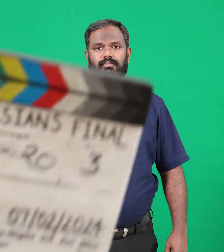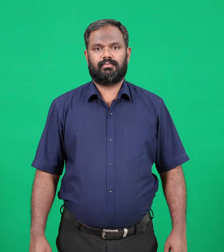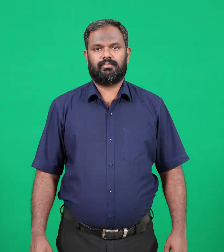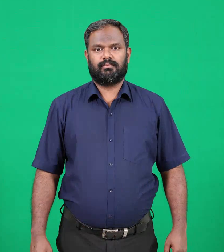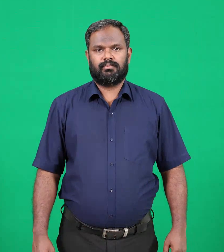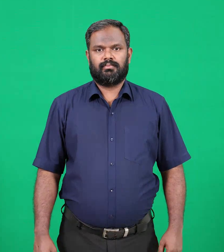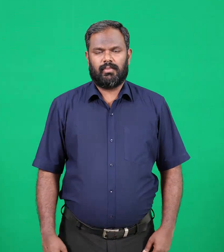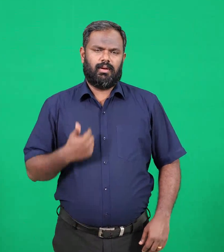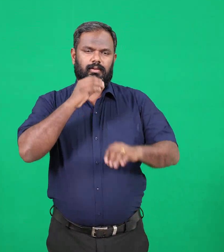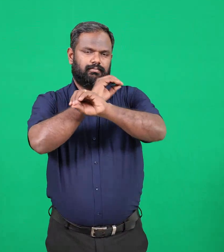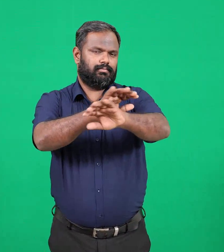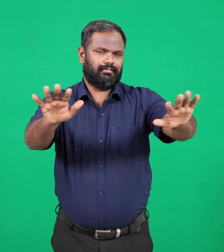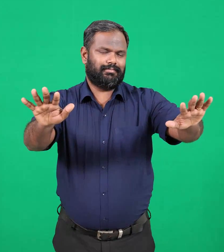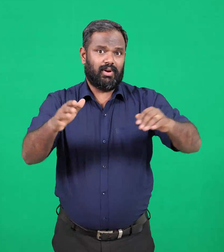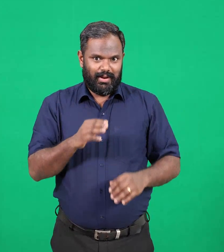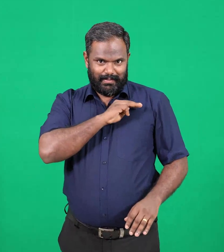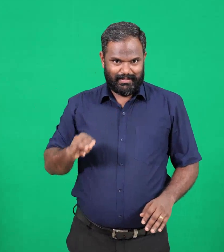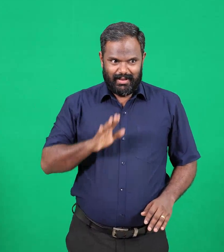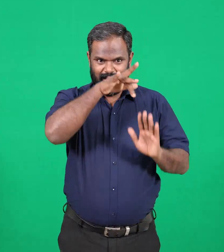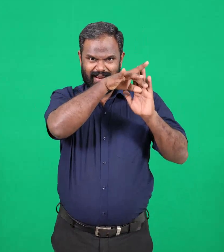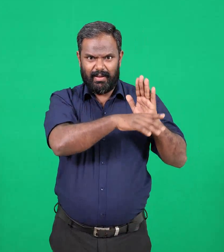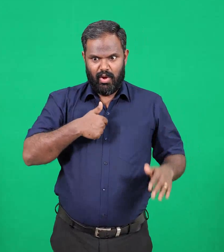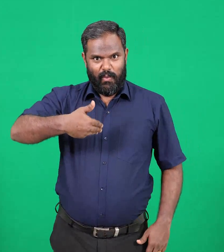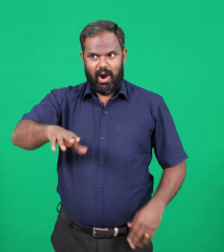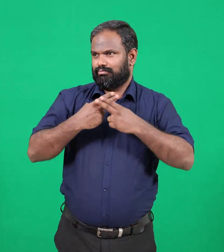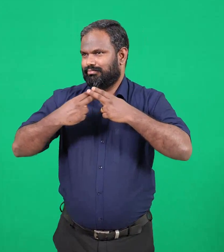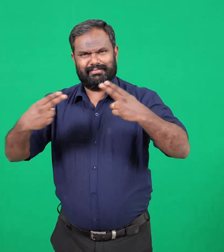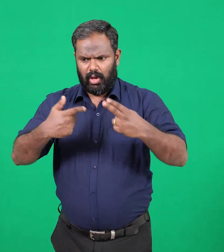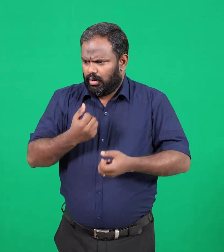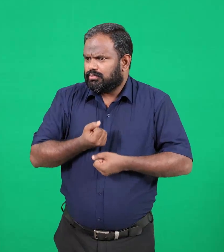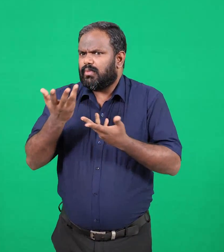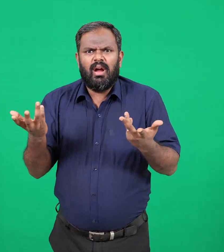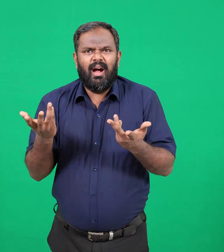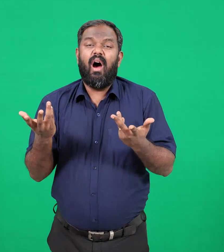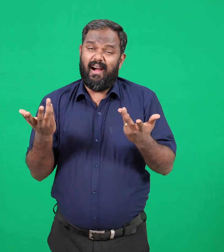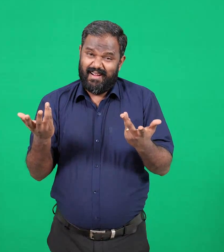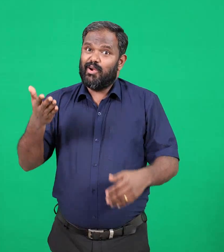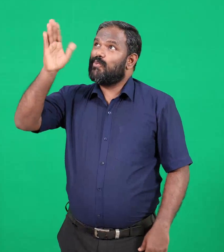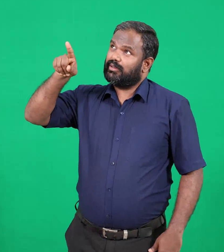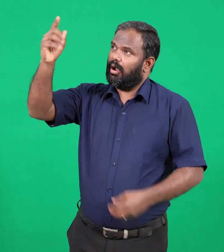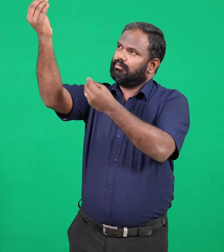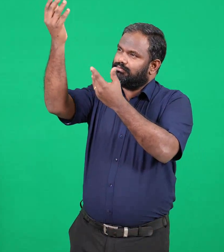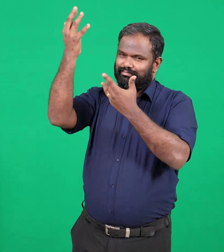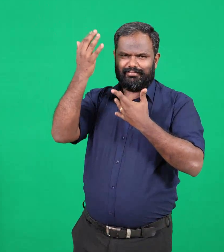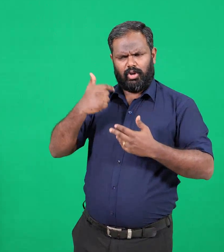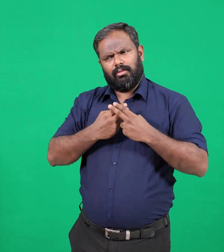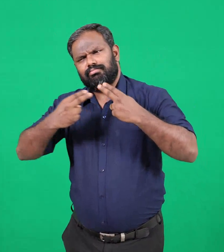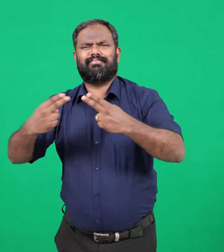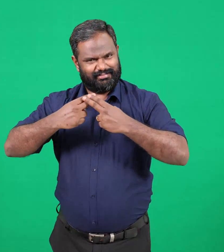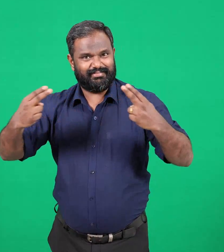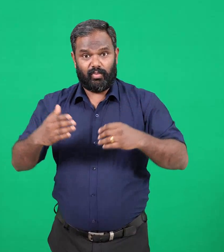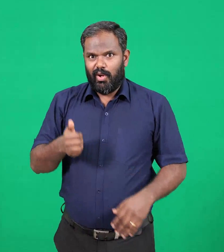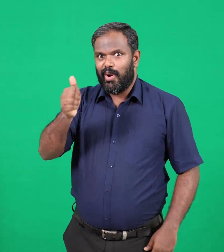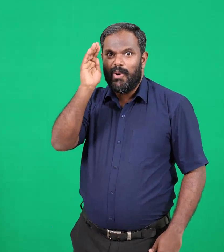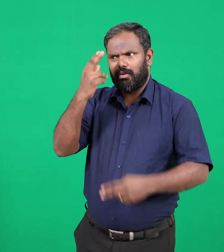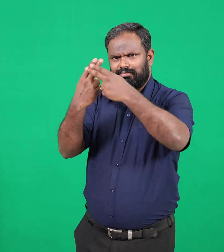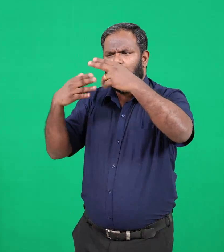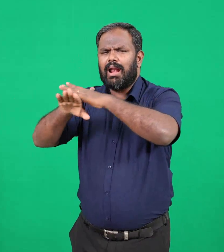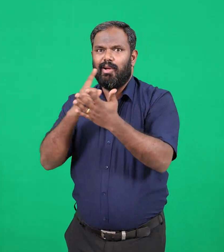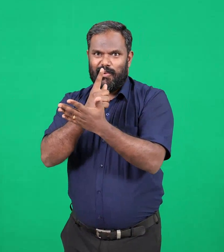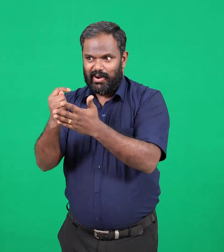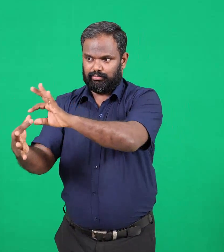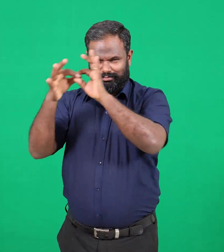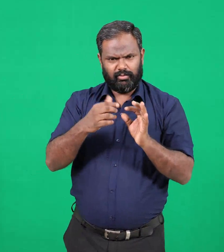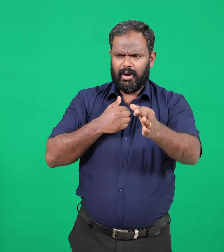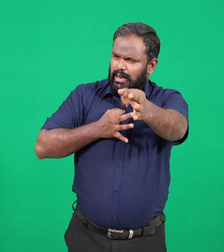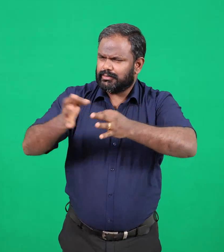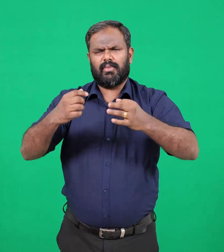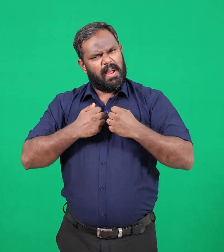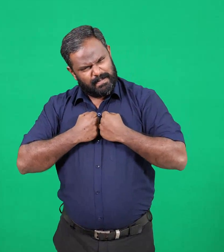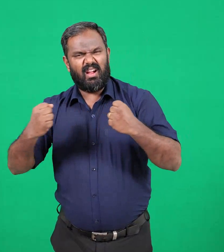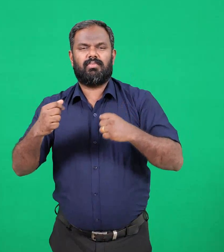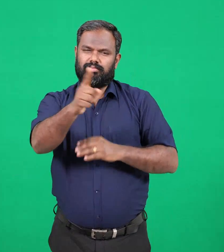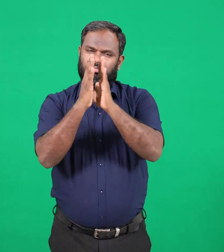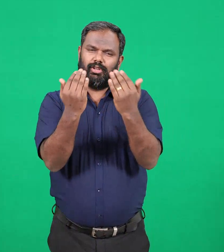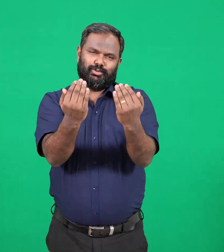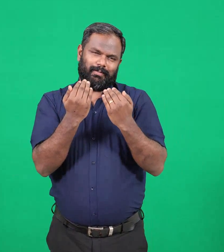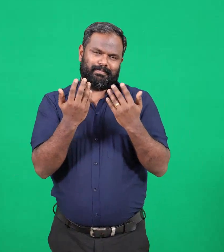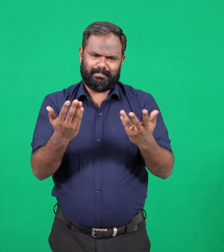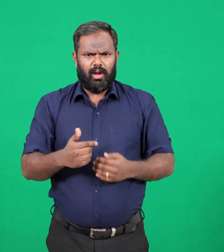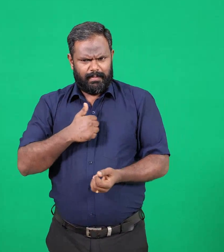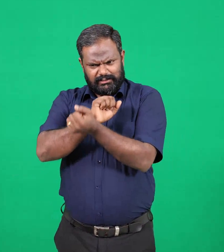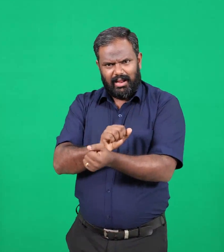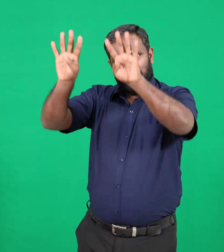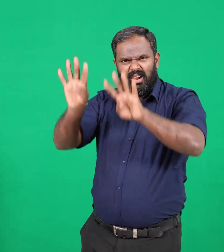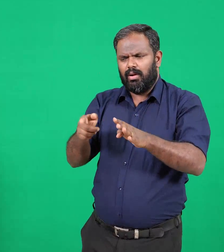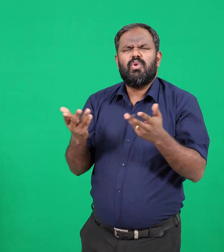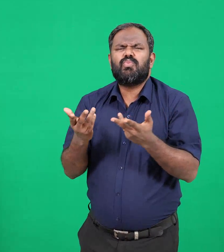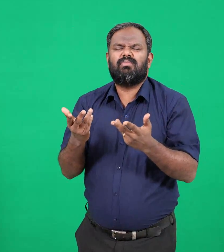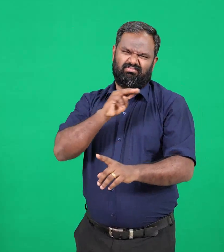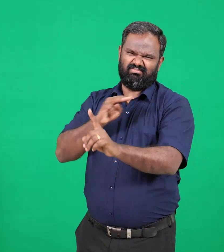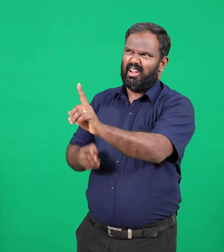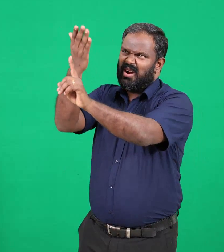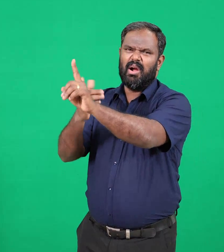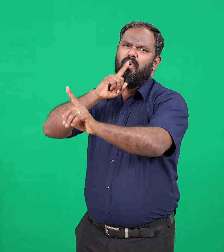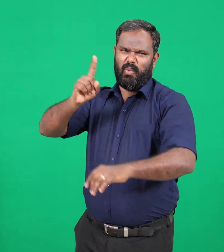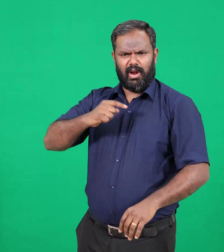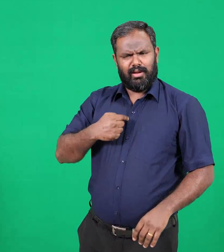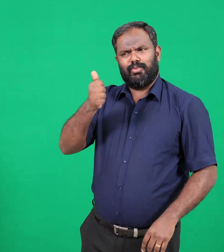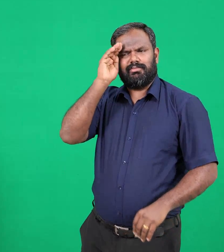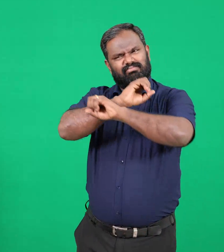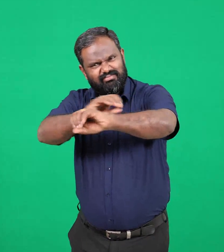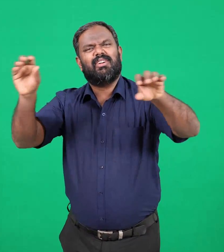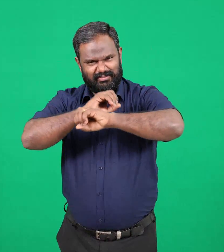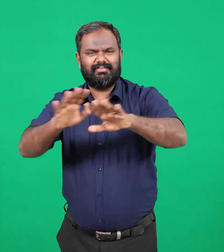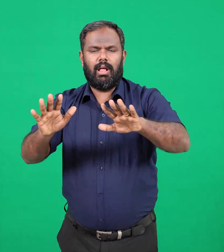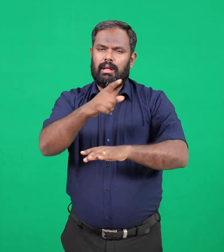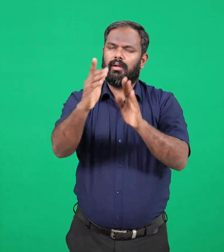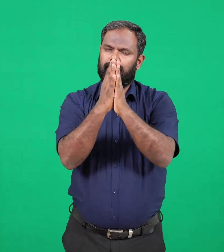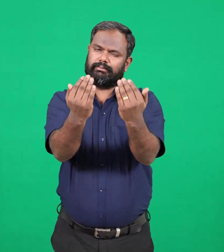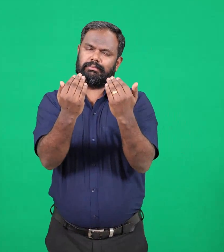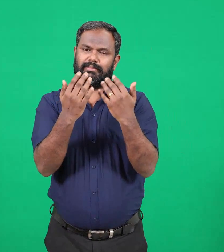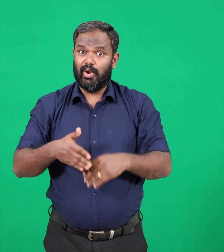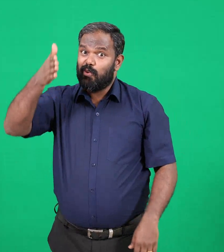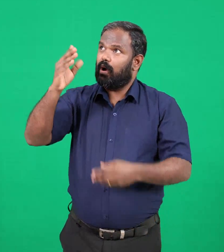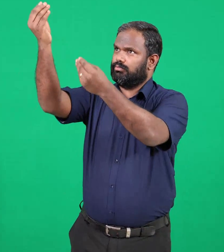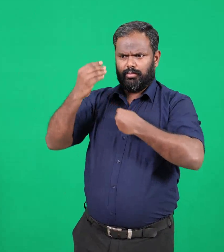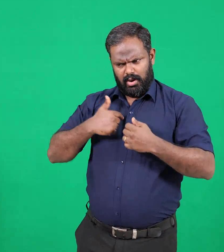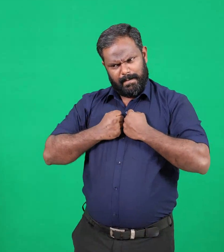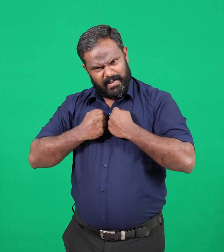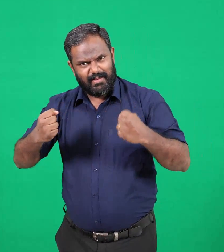Pray also for me, that whenever I open my mouth, words may be given me so that I will boldly make known the mystery of the gospel, for which I am an ambassador in chains.